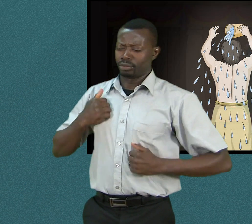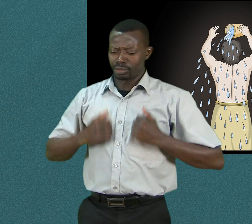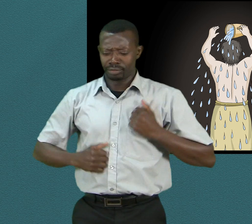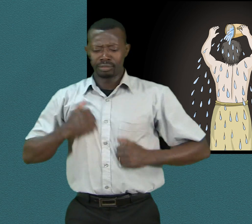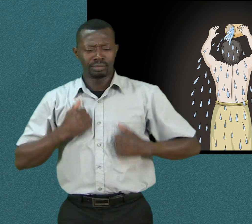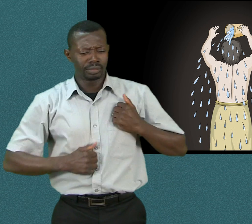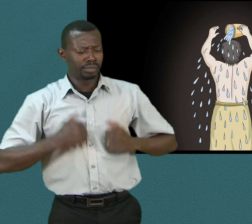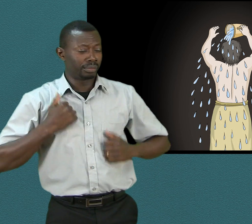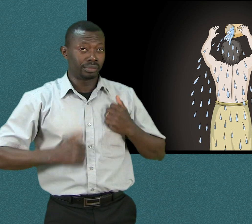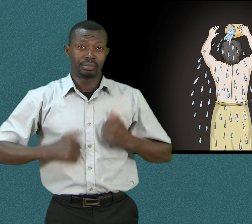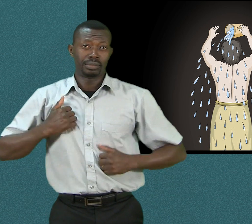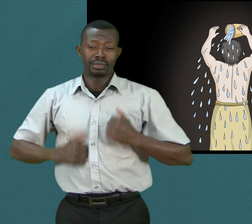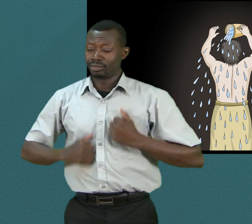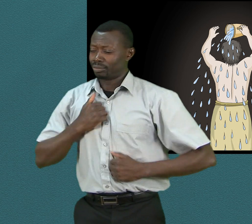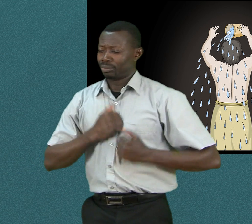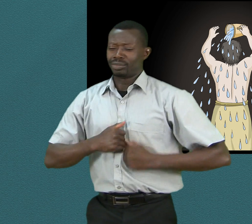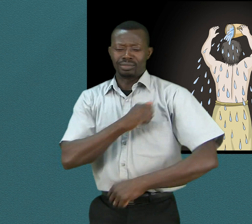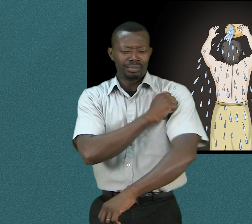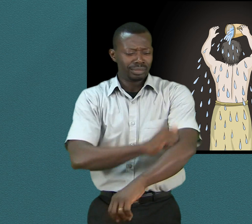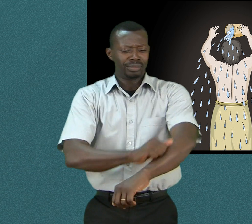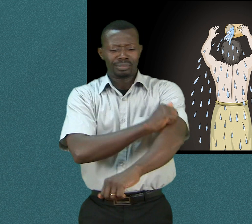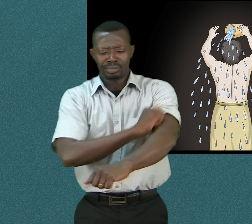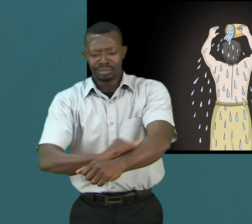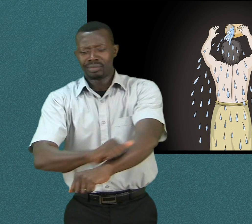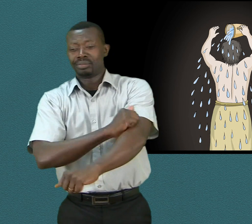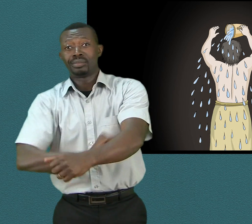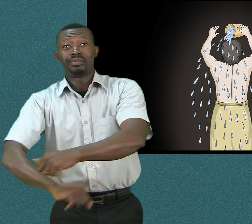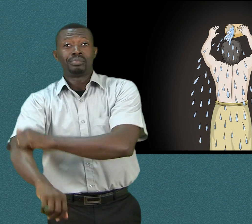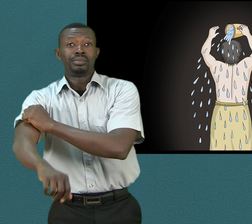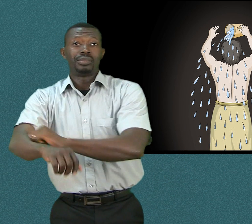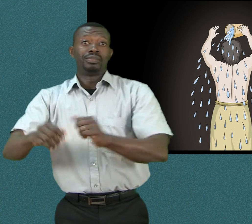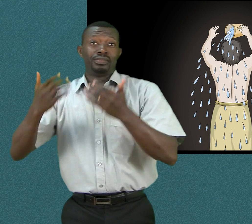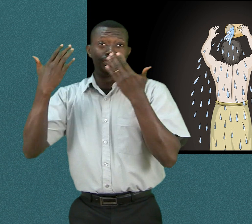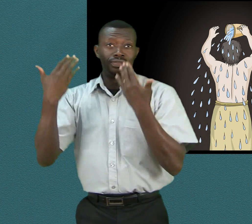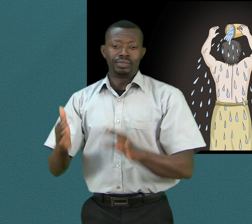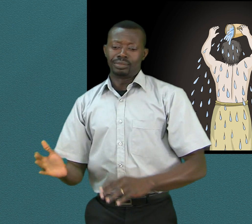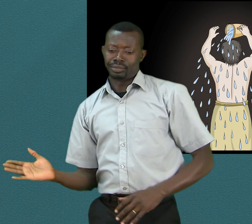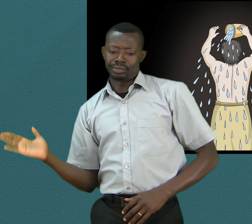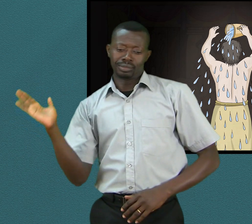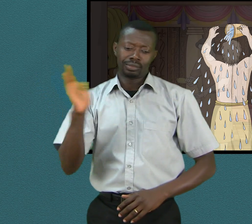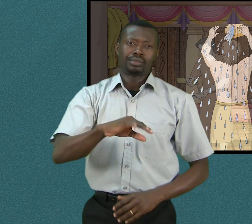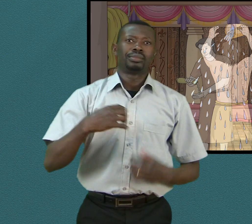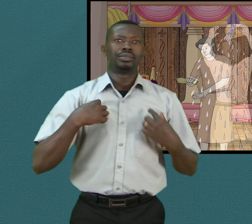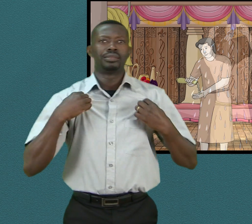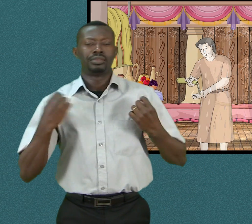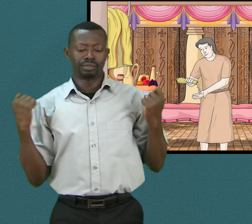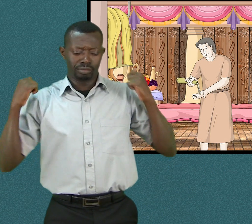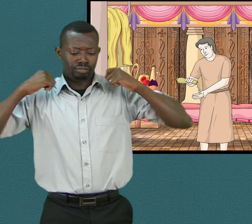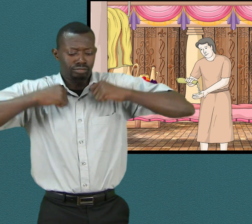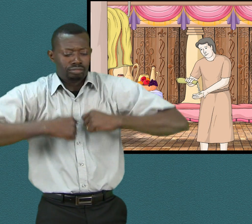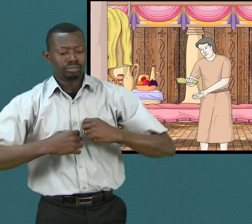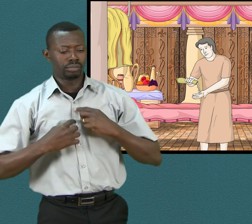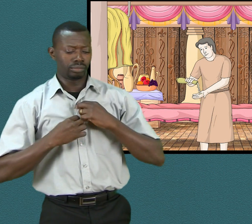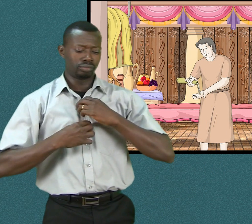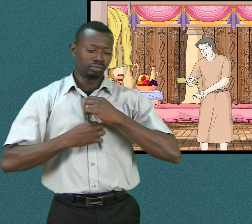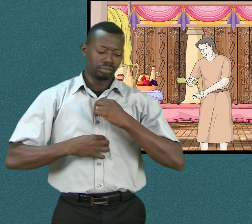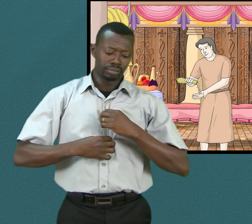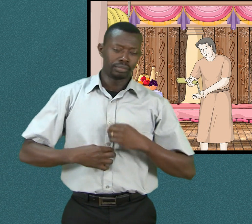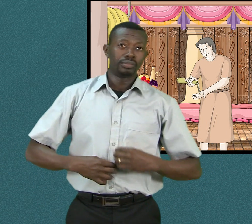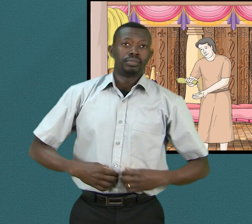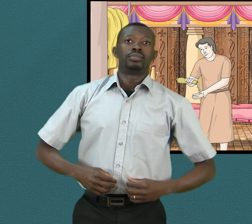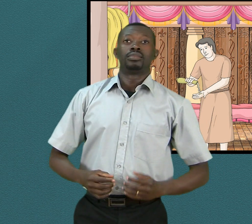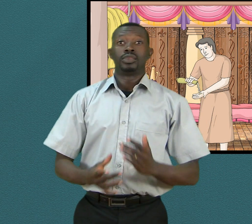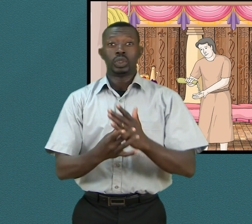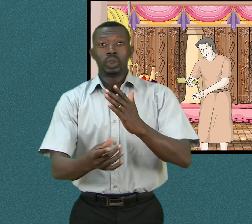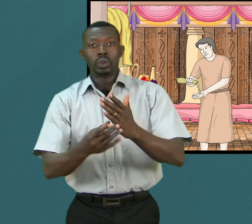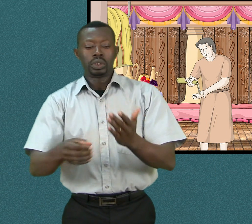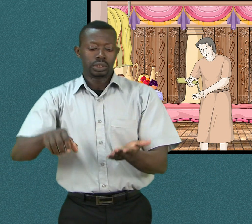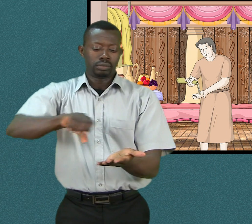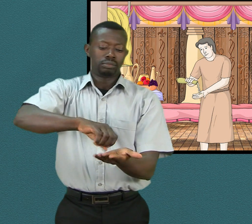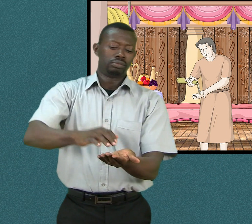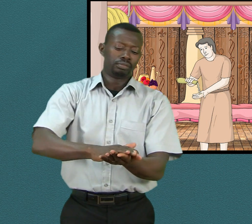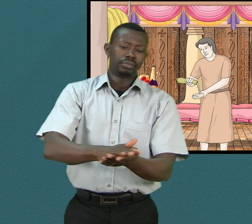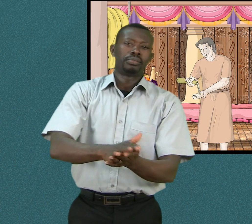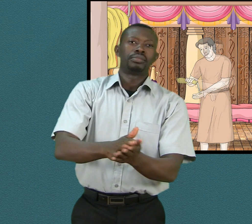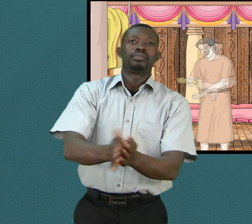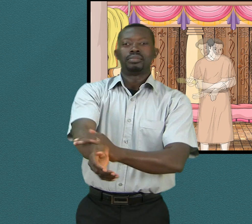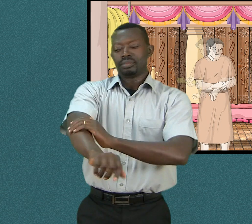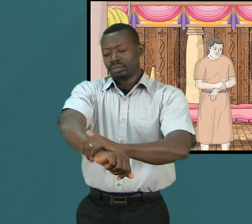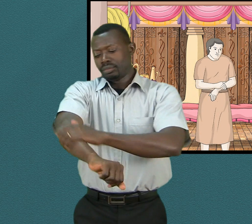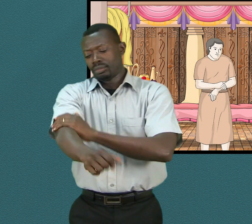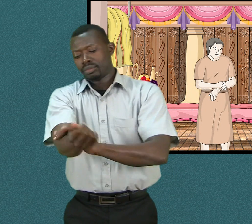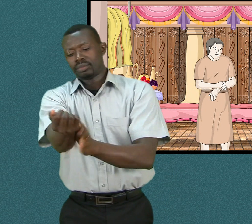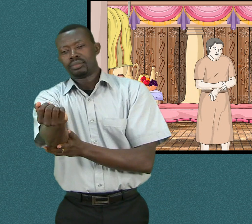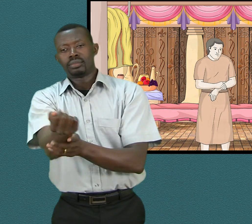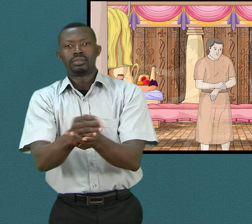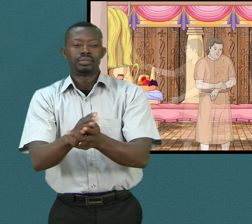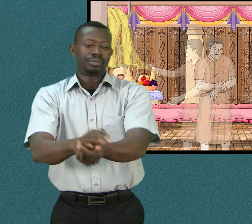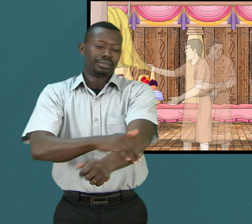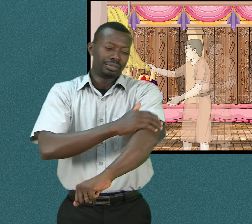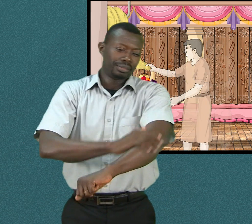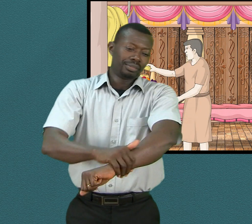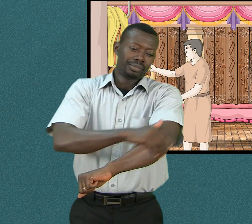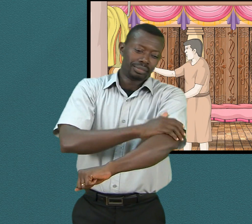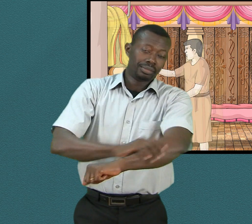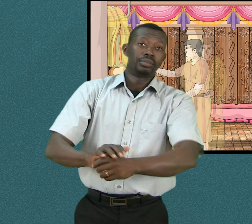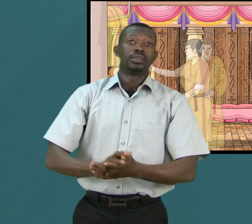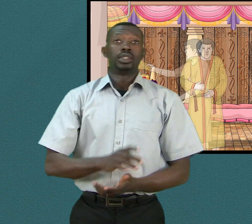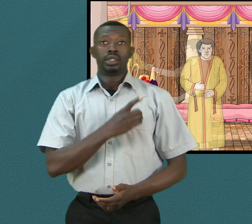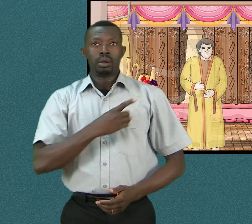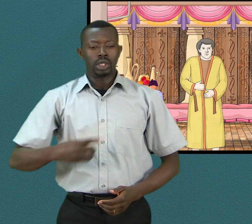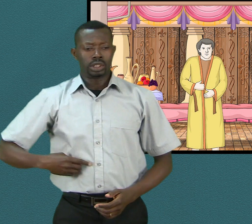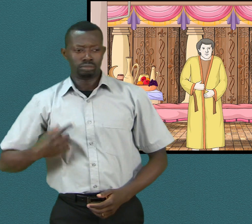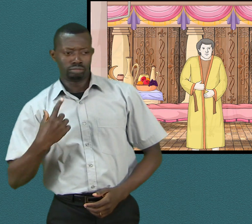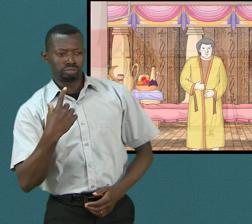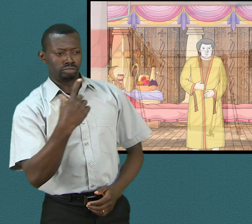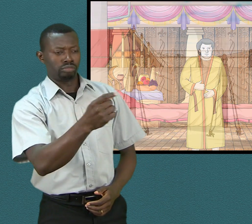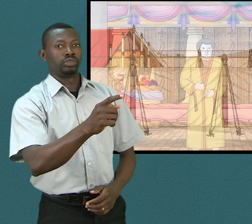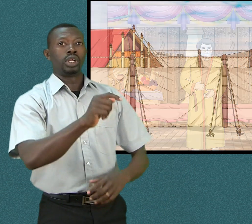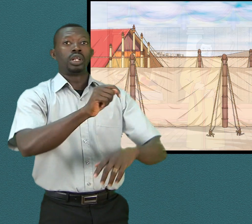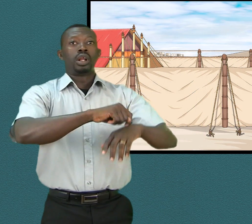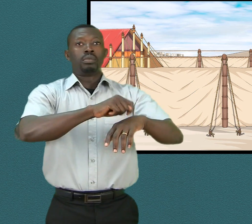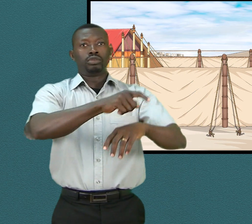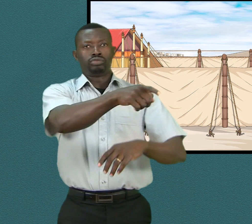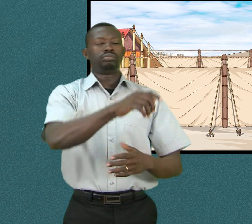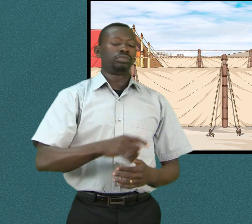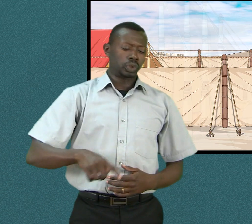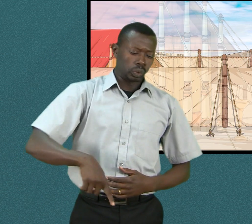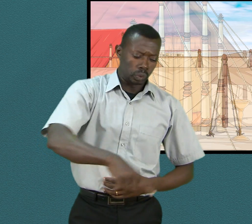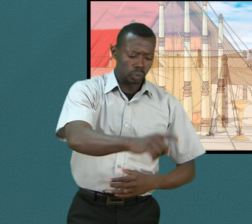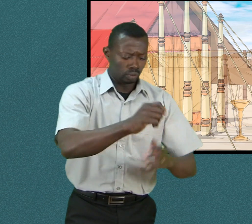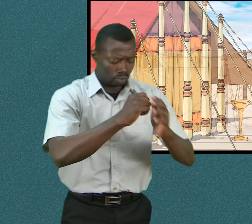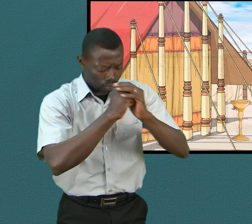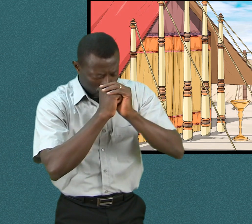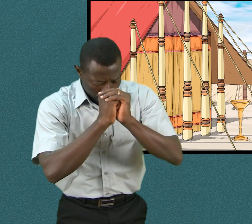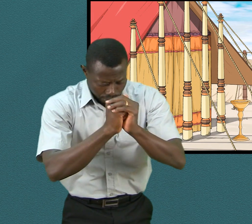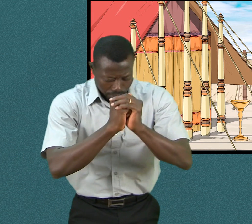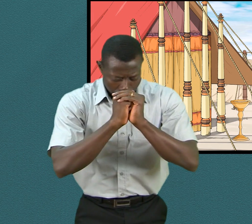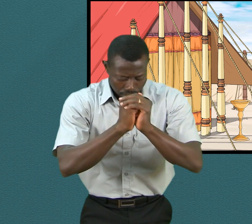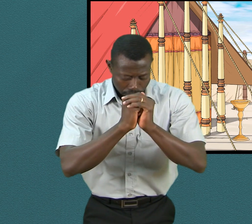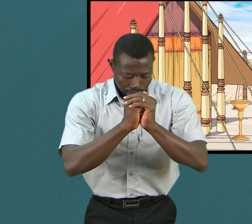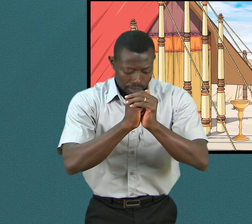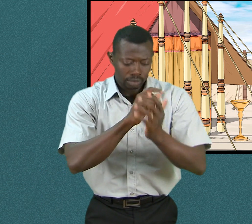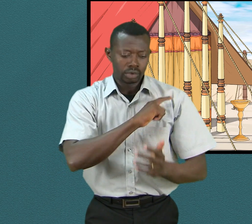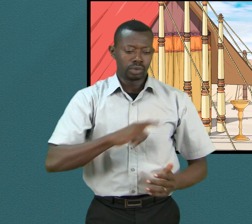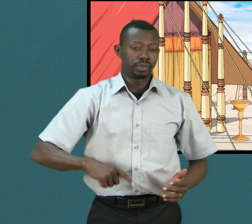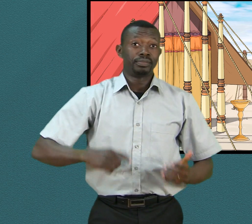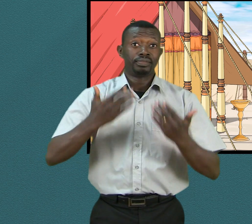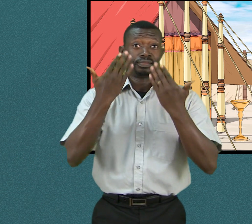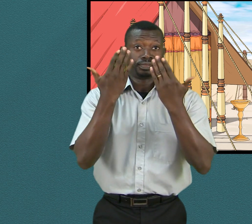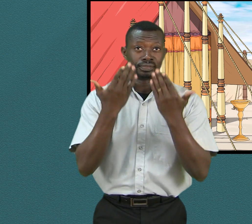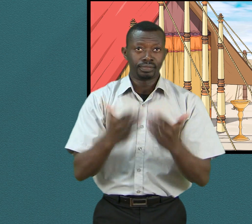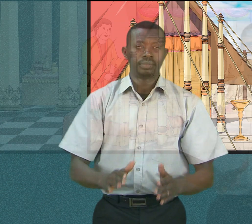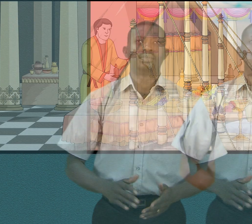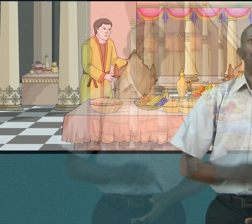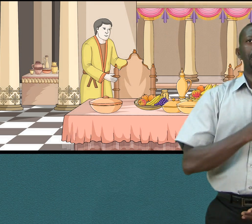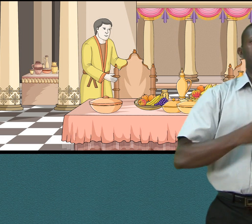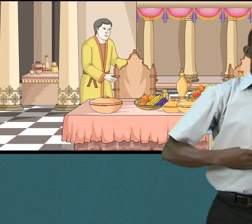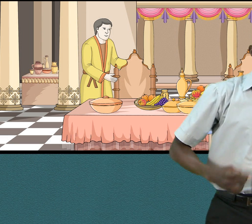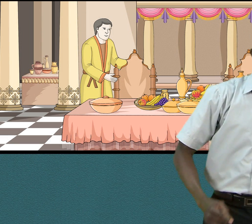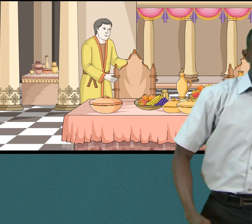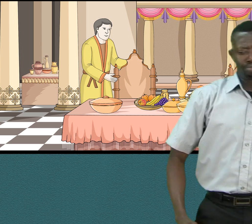Then David got up from the ground, washed and anointed himself, changed his clothes, and went into the house of the LORD and worshiped.